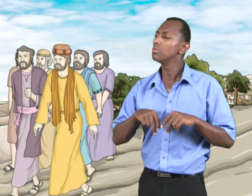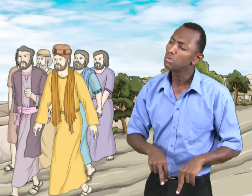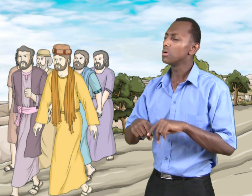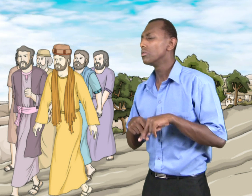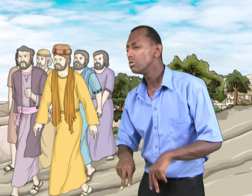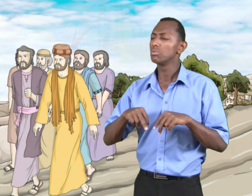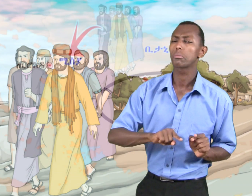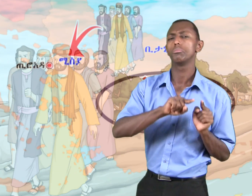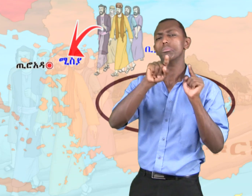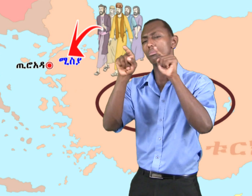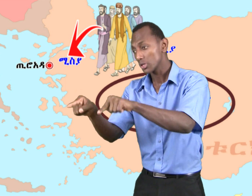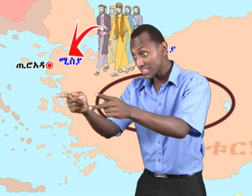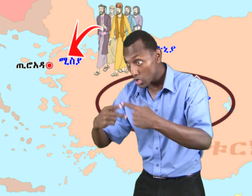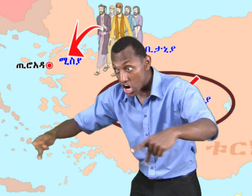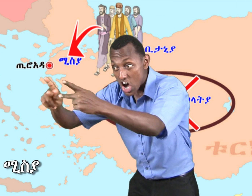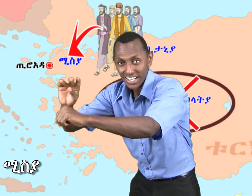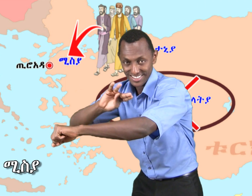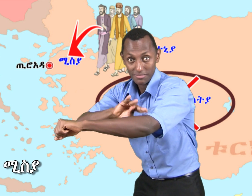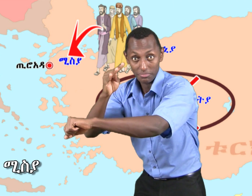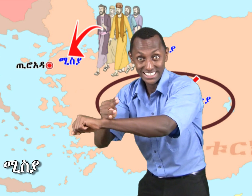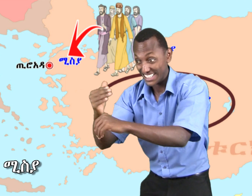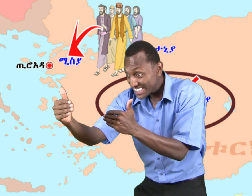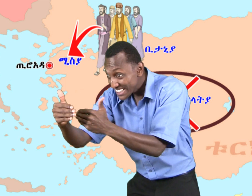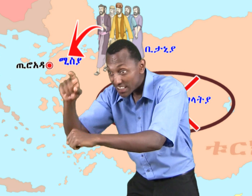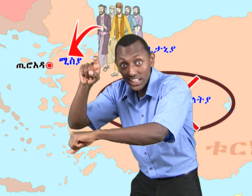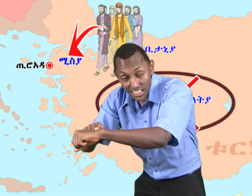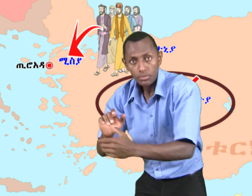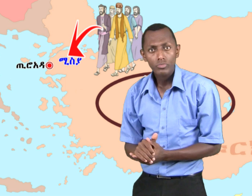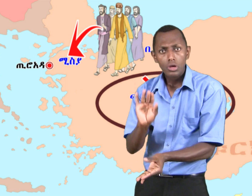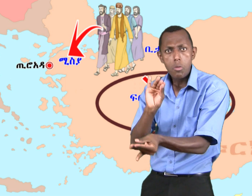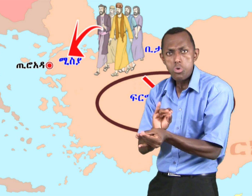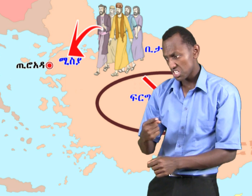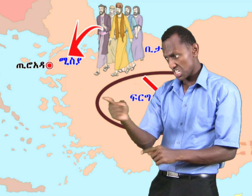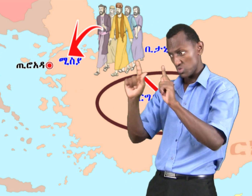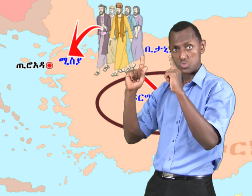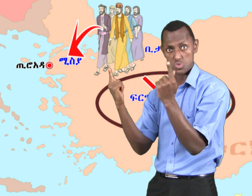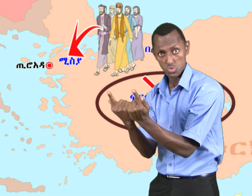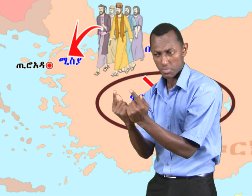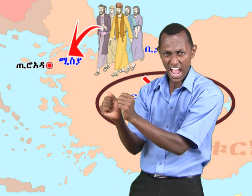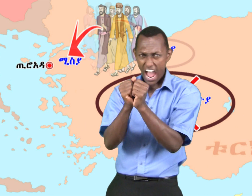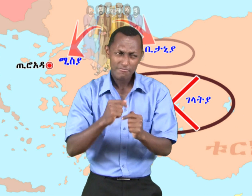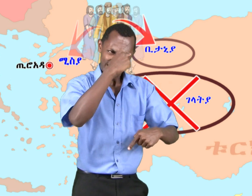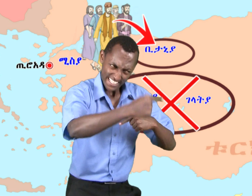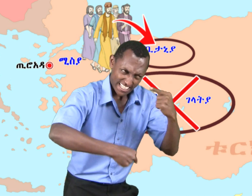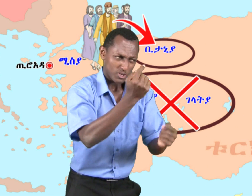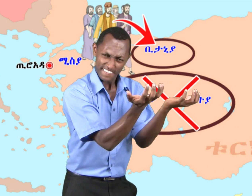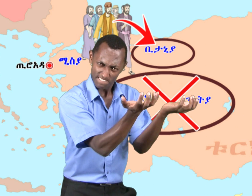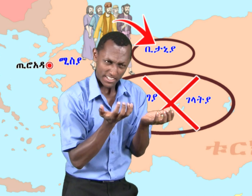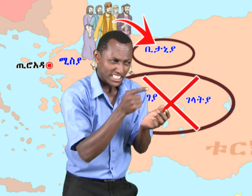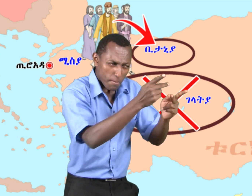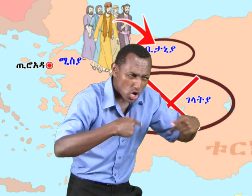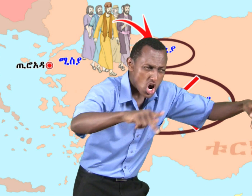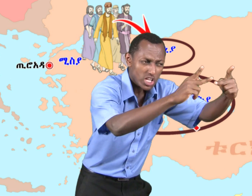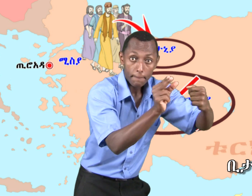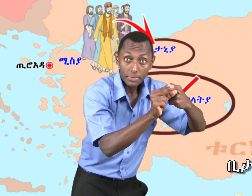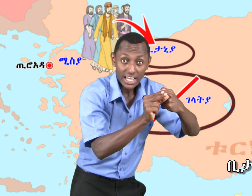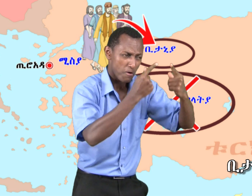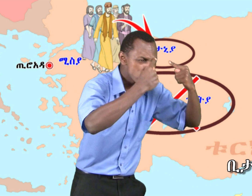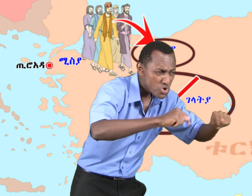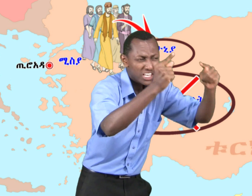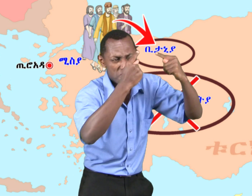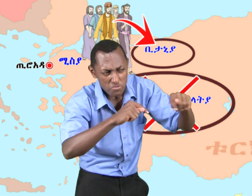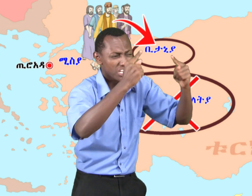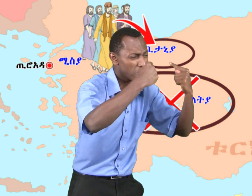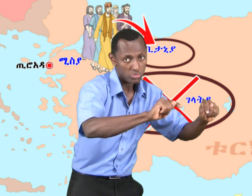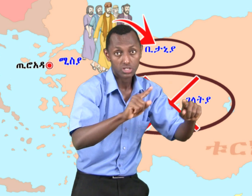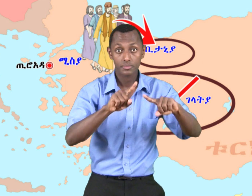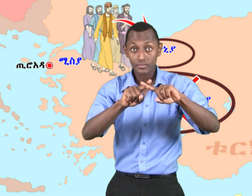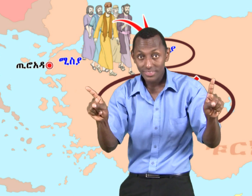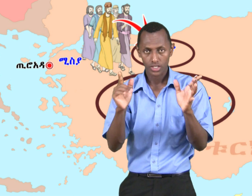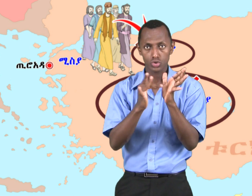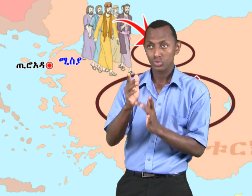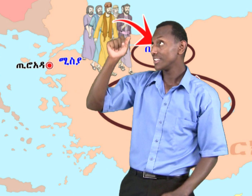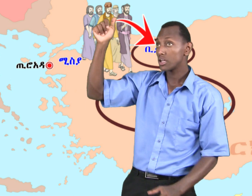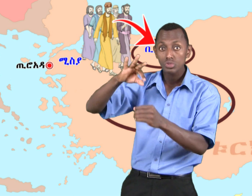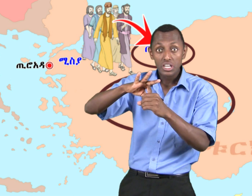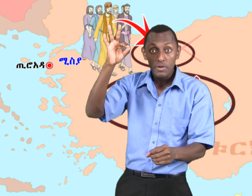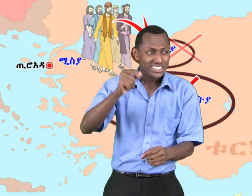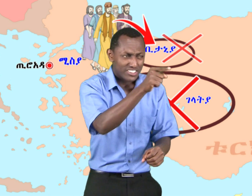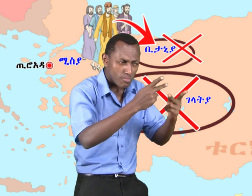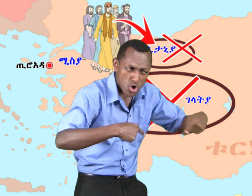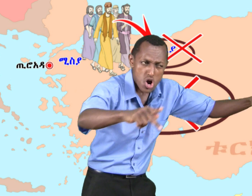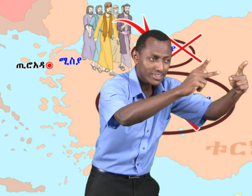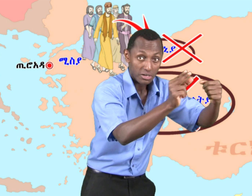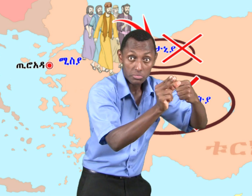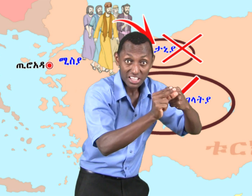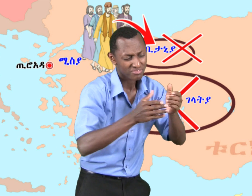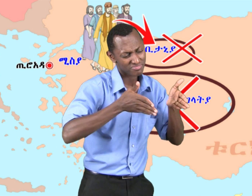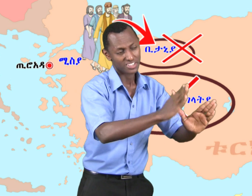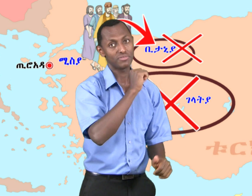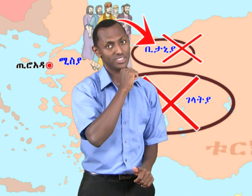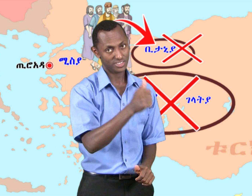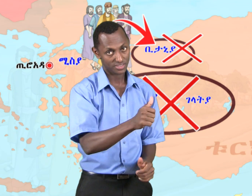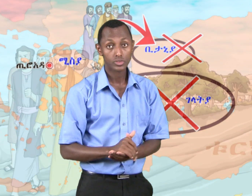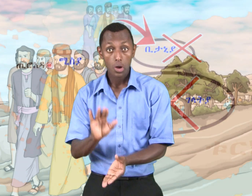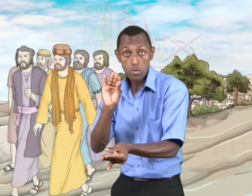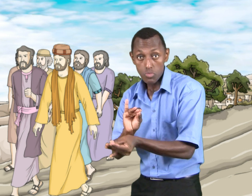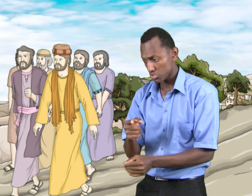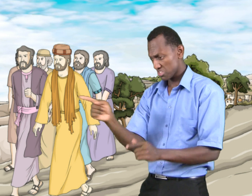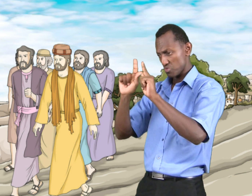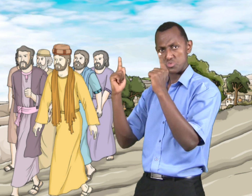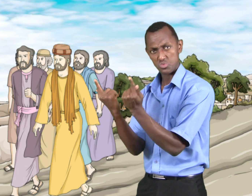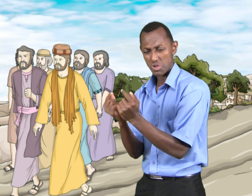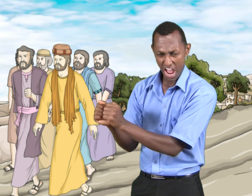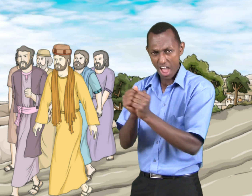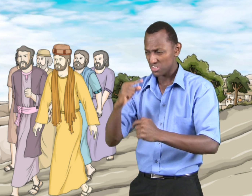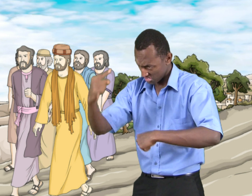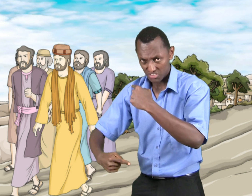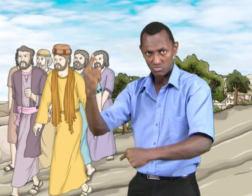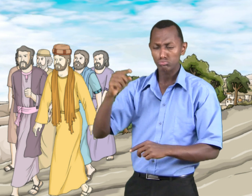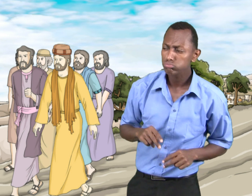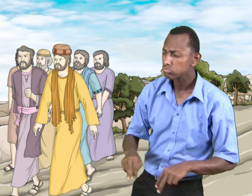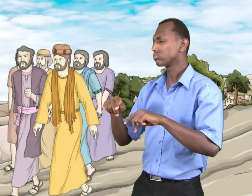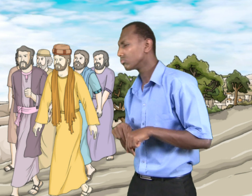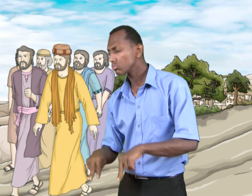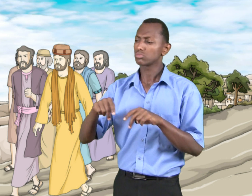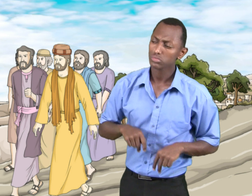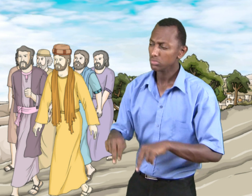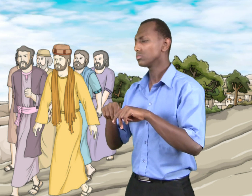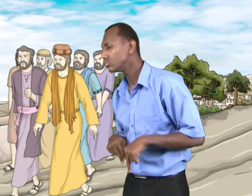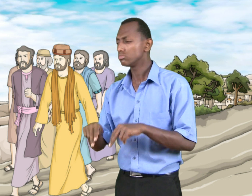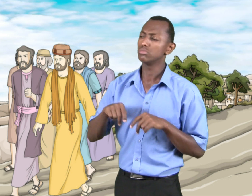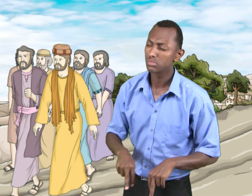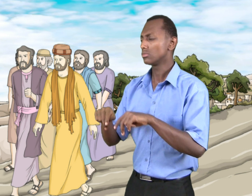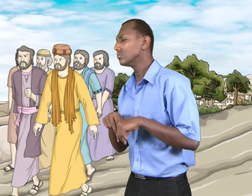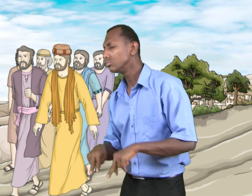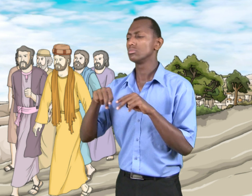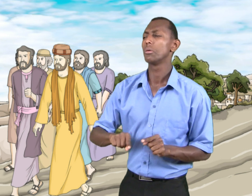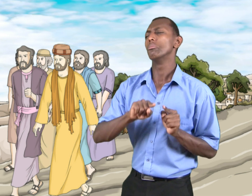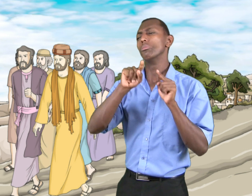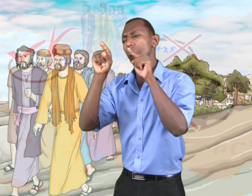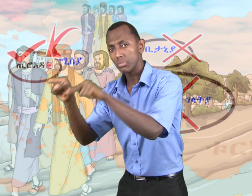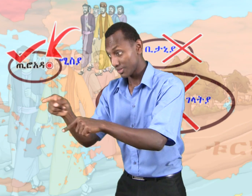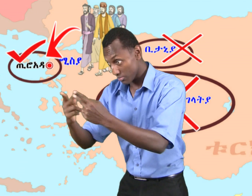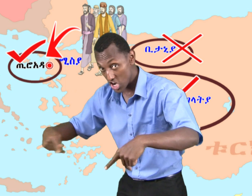And when they came to the border of Mysia, they tried to enter Bithynia, but the Spirit of Jesus would not permit them.